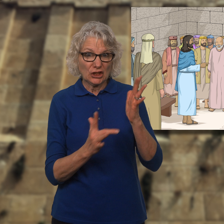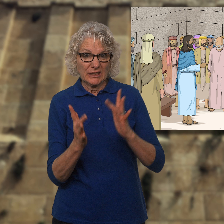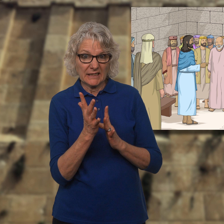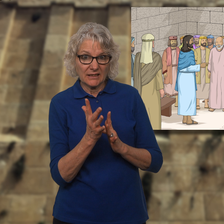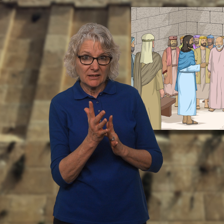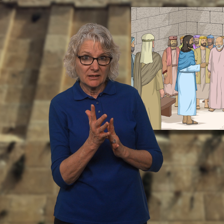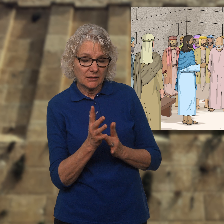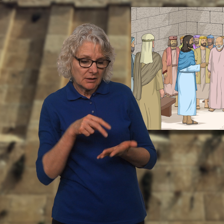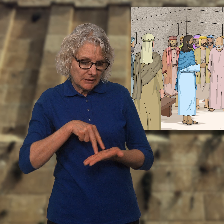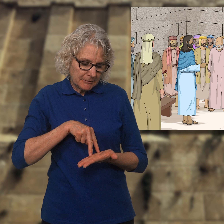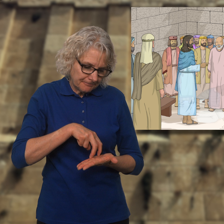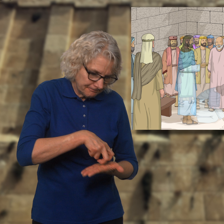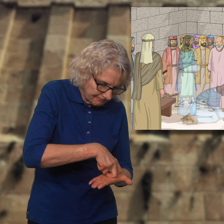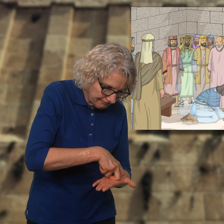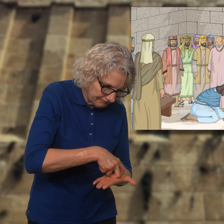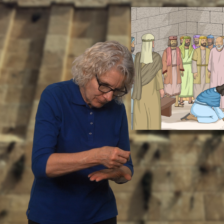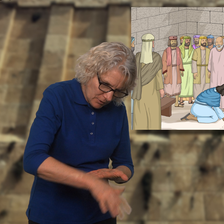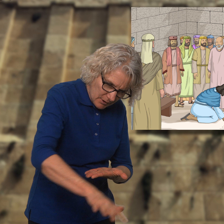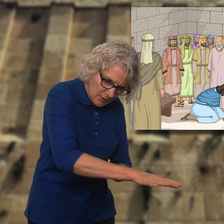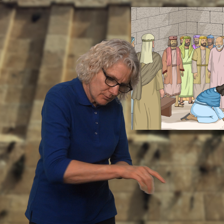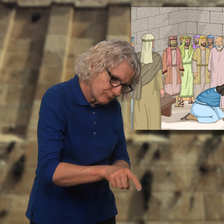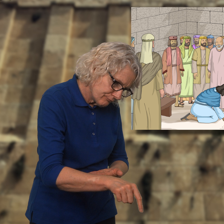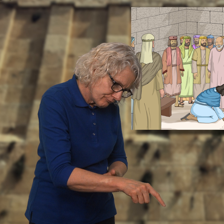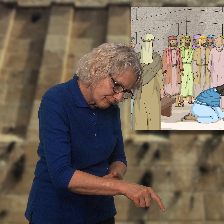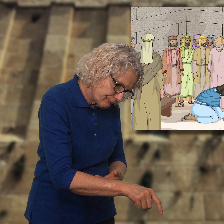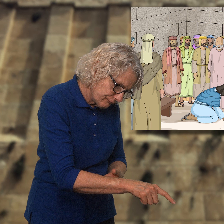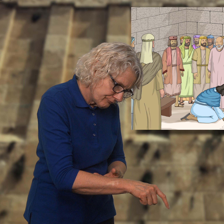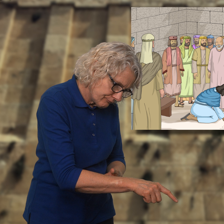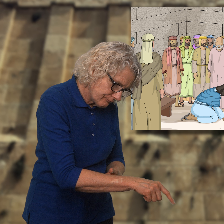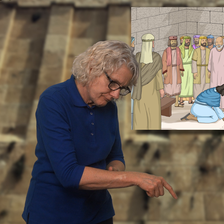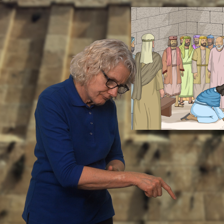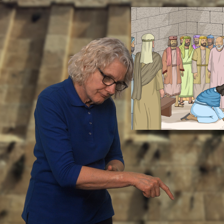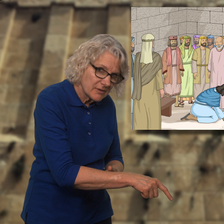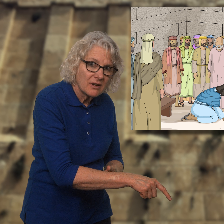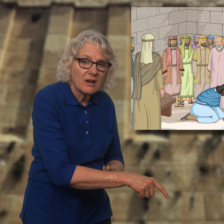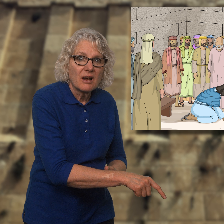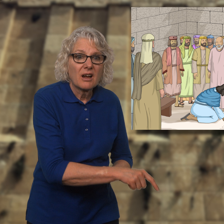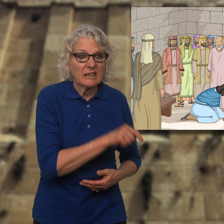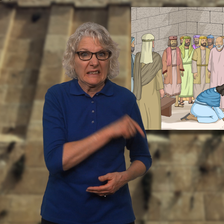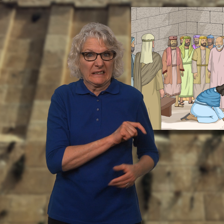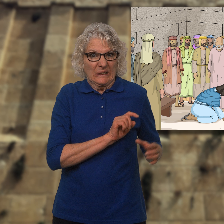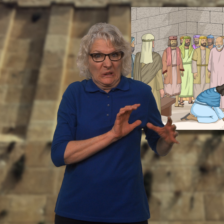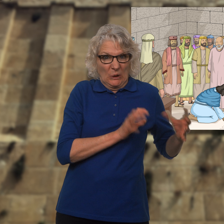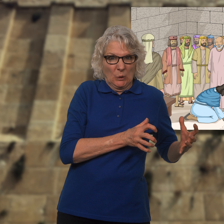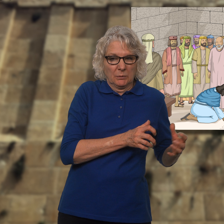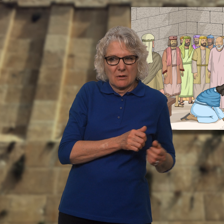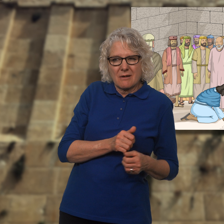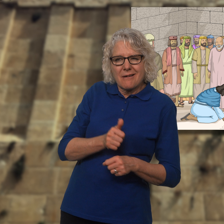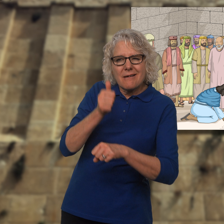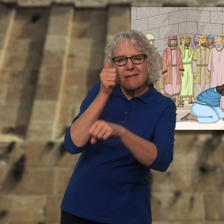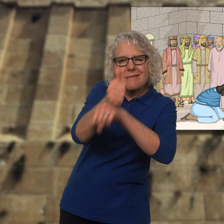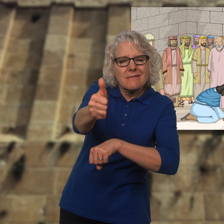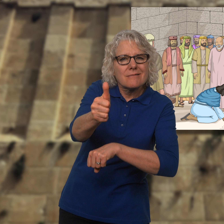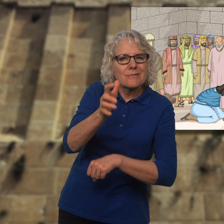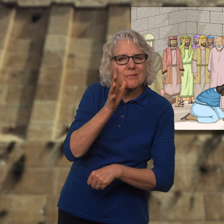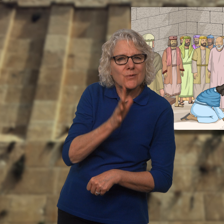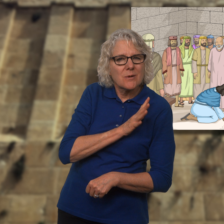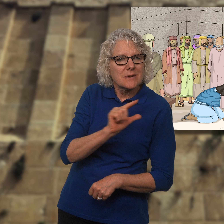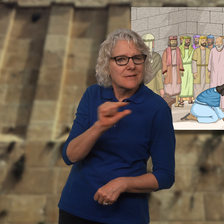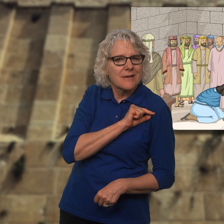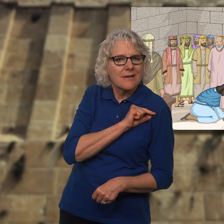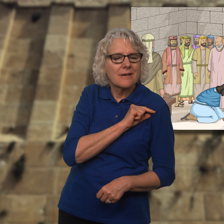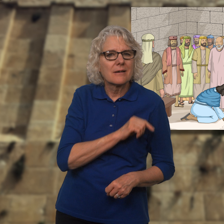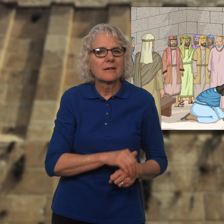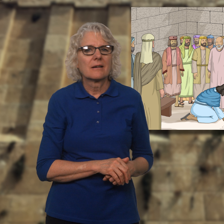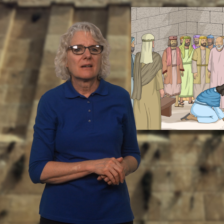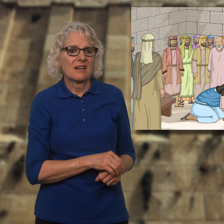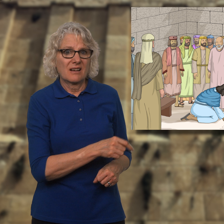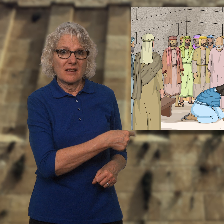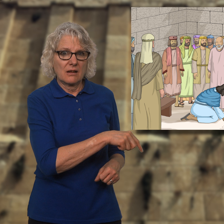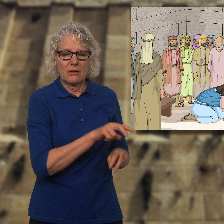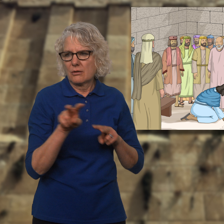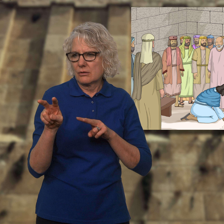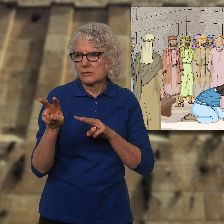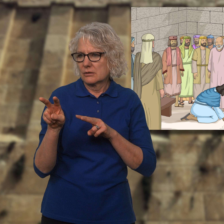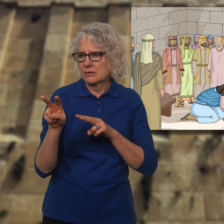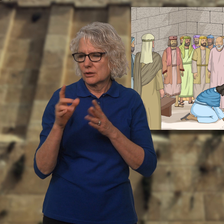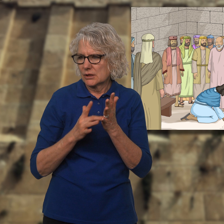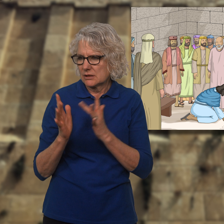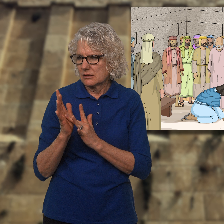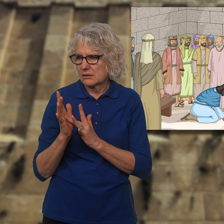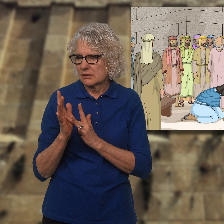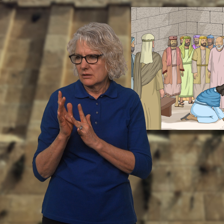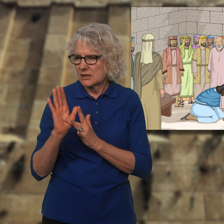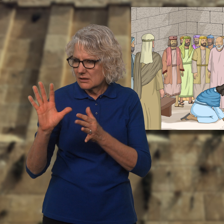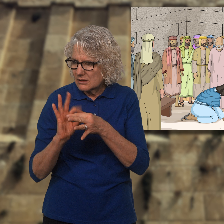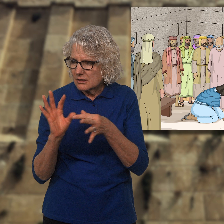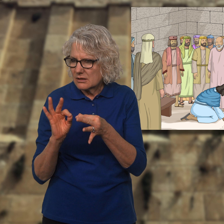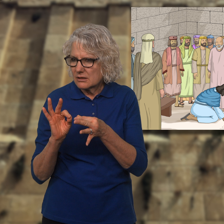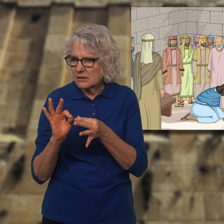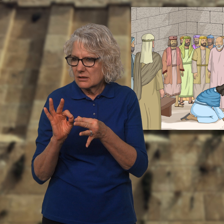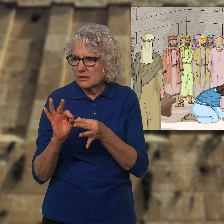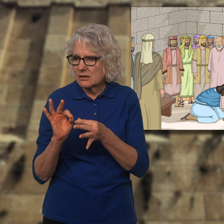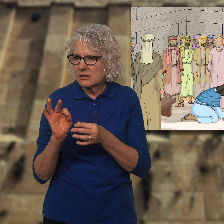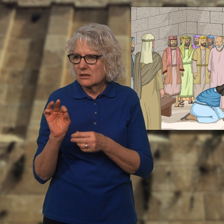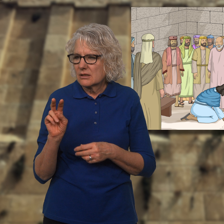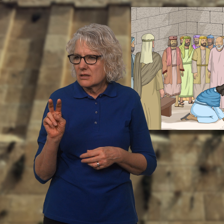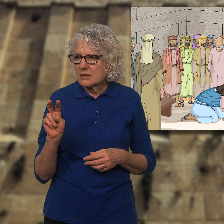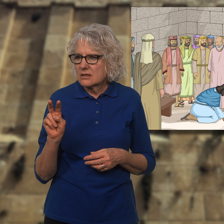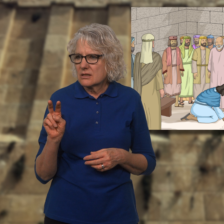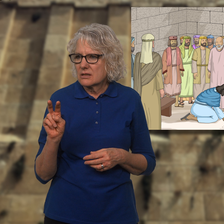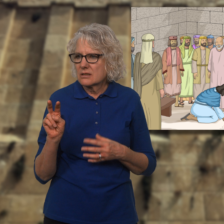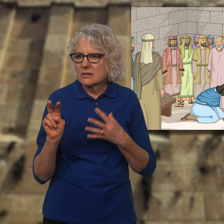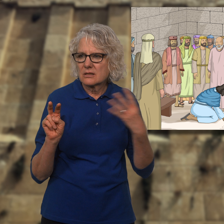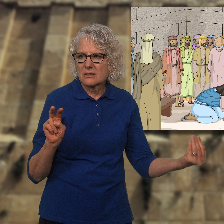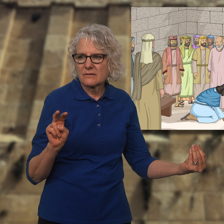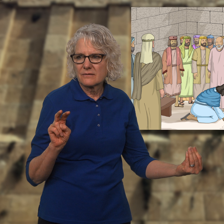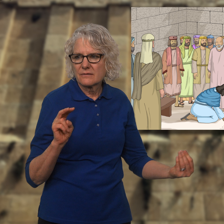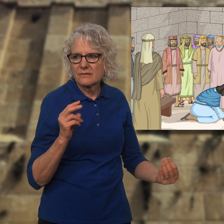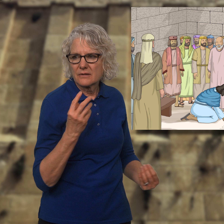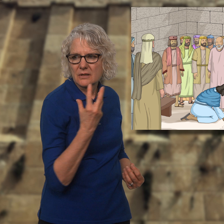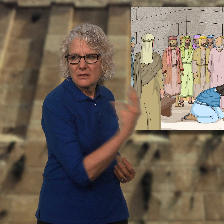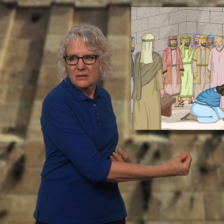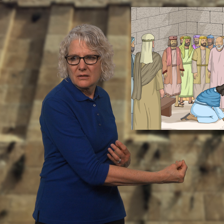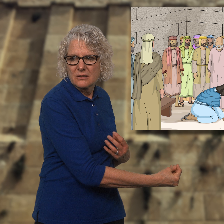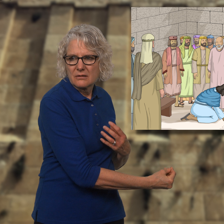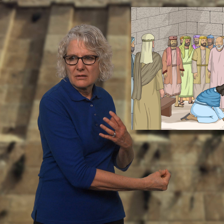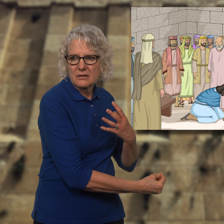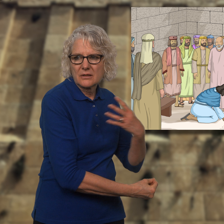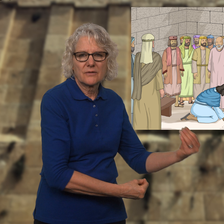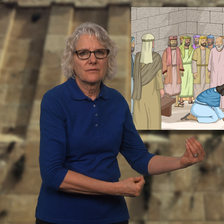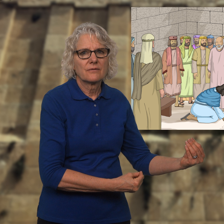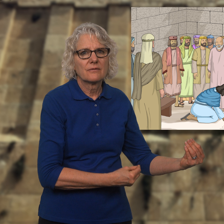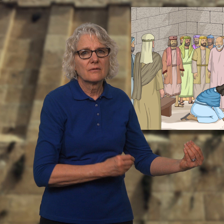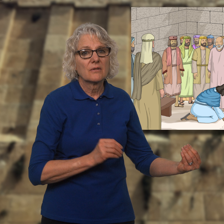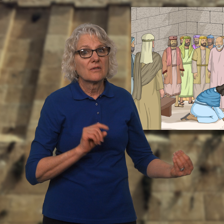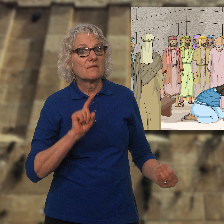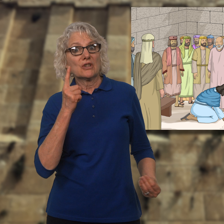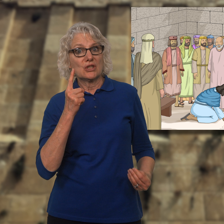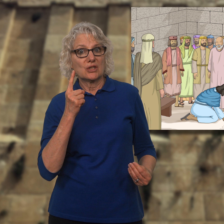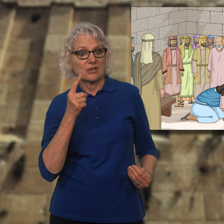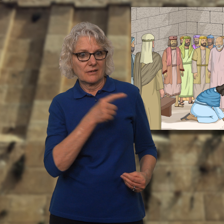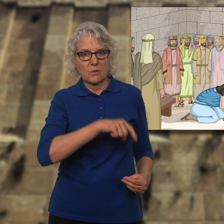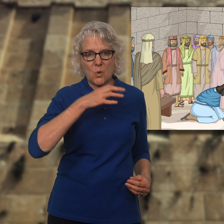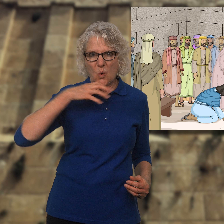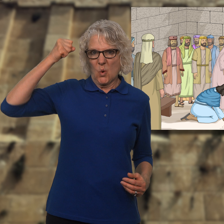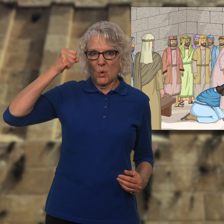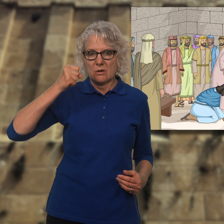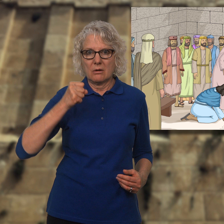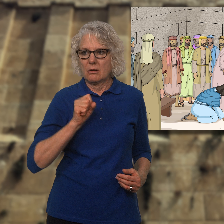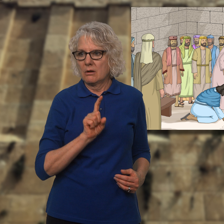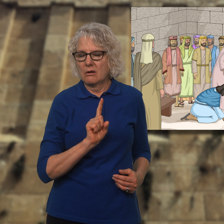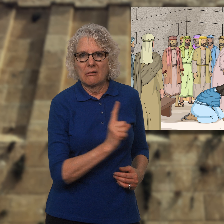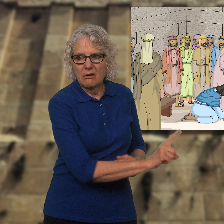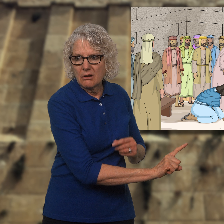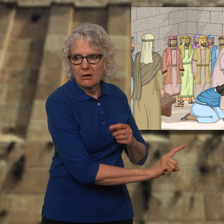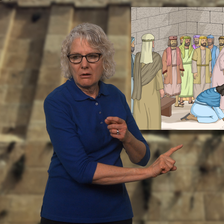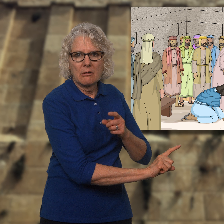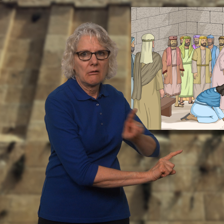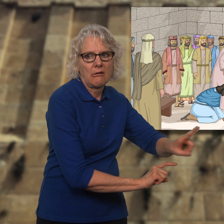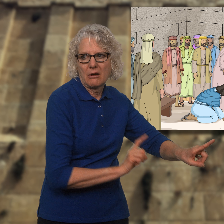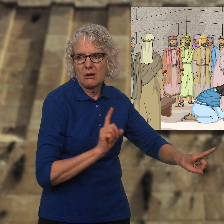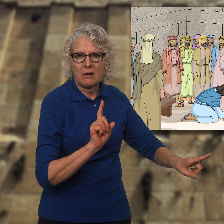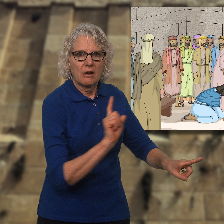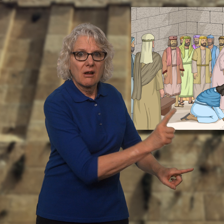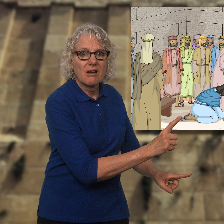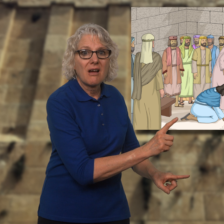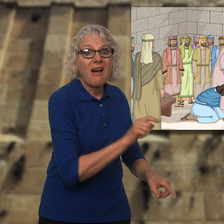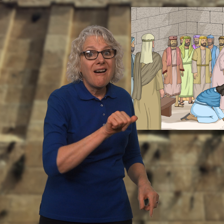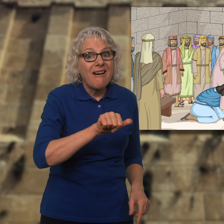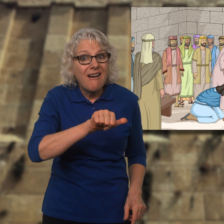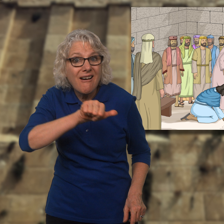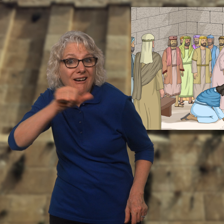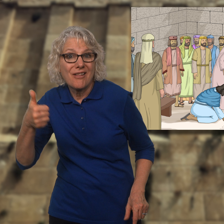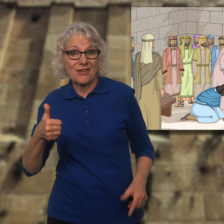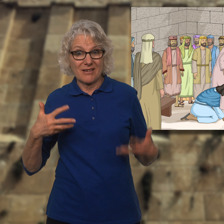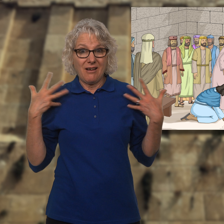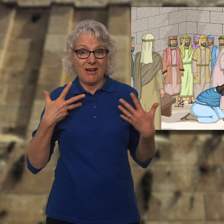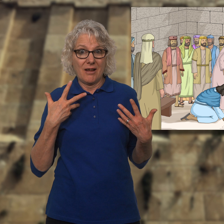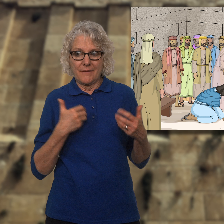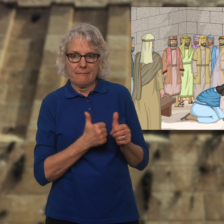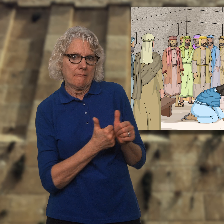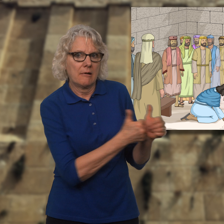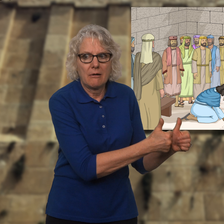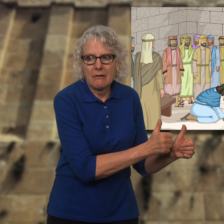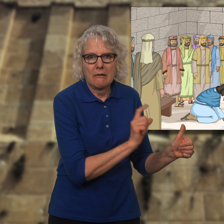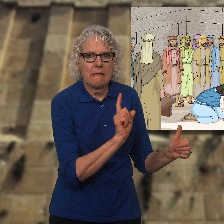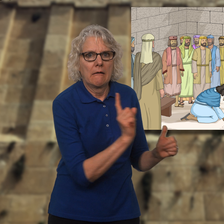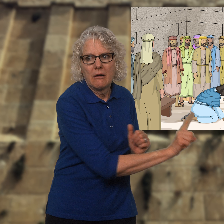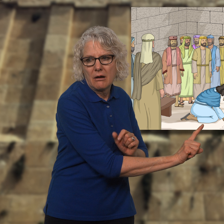And again He bent down and wrote on the ground.